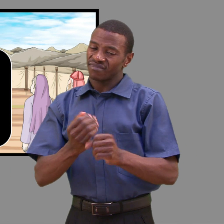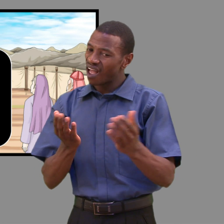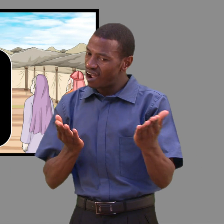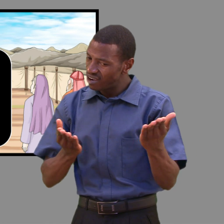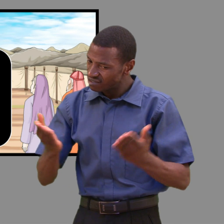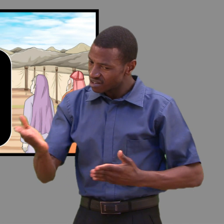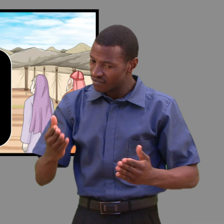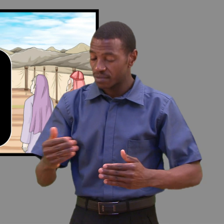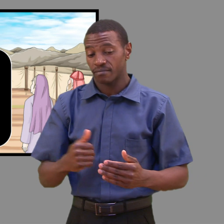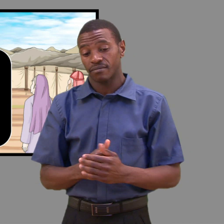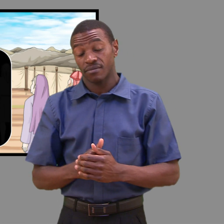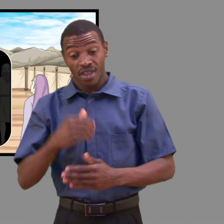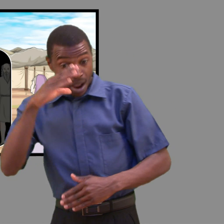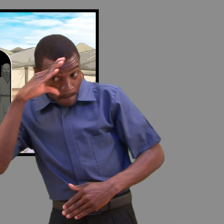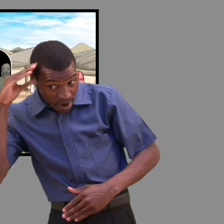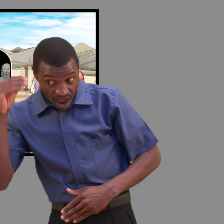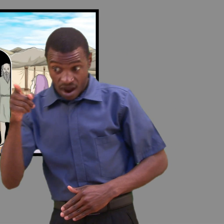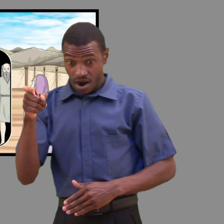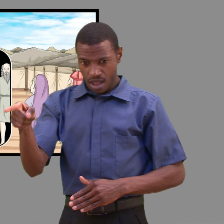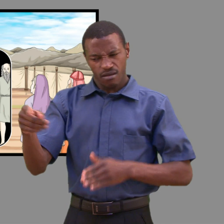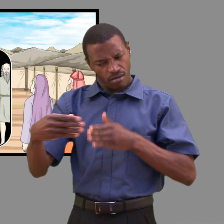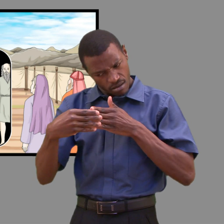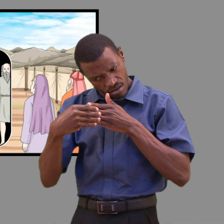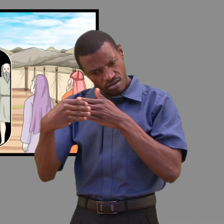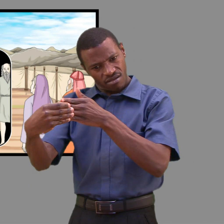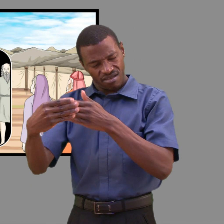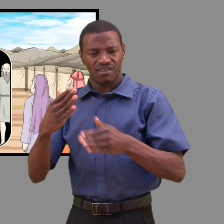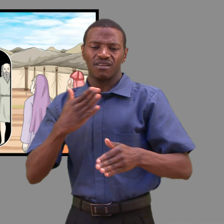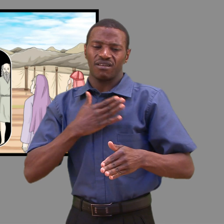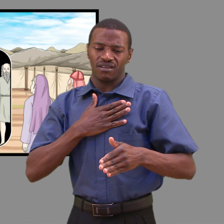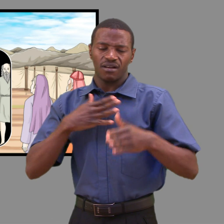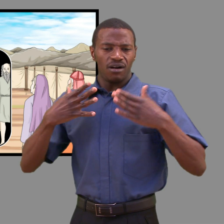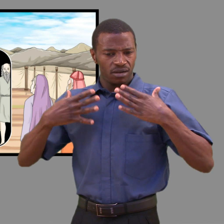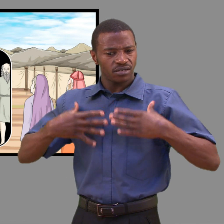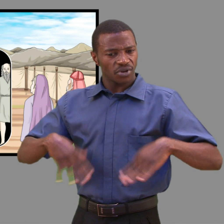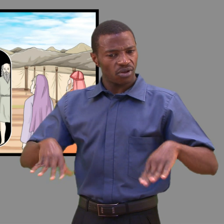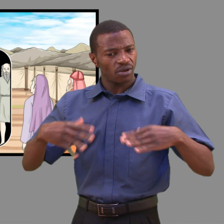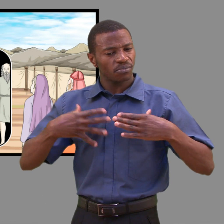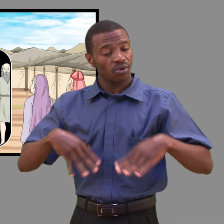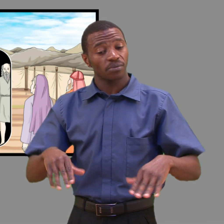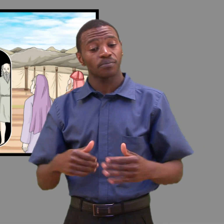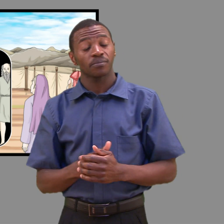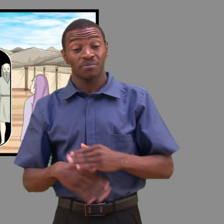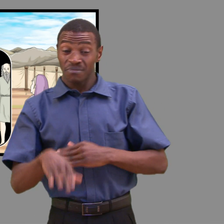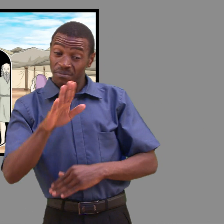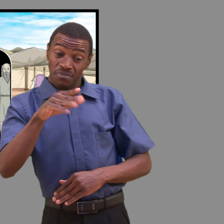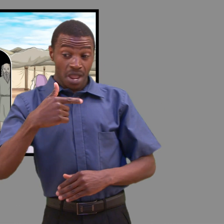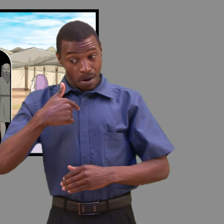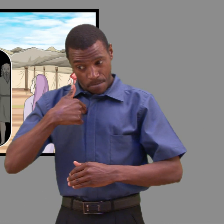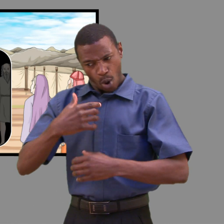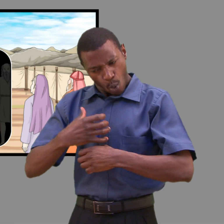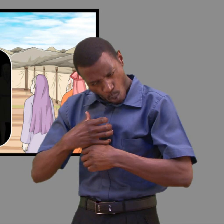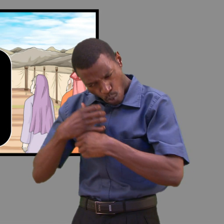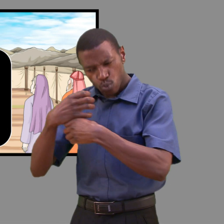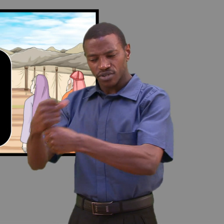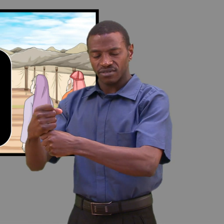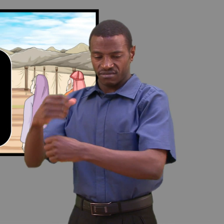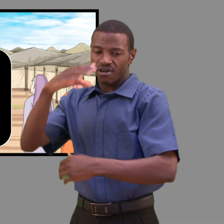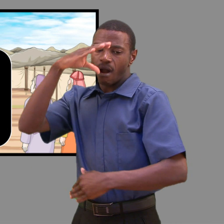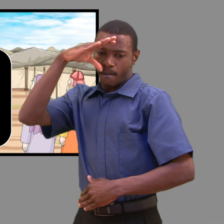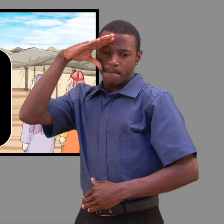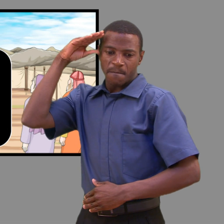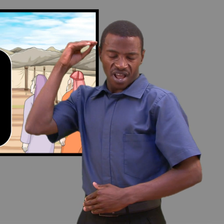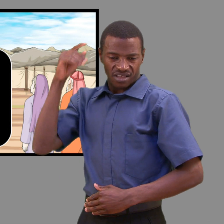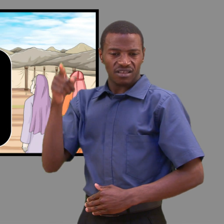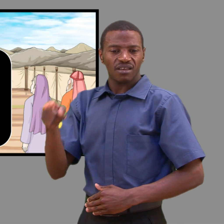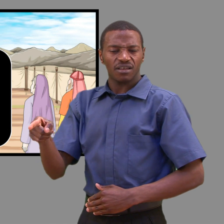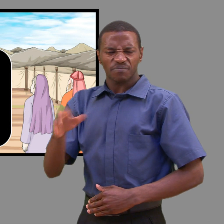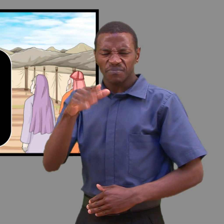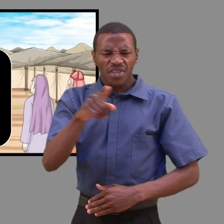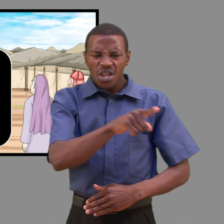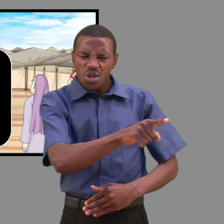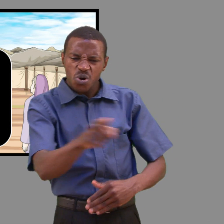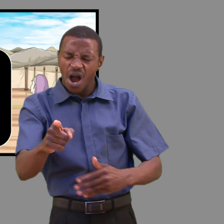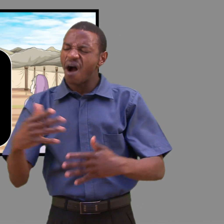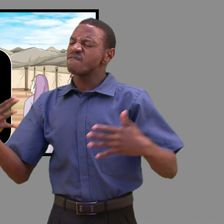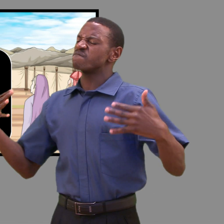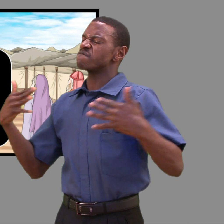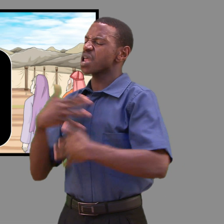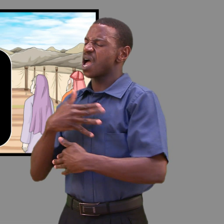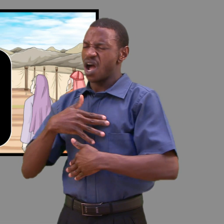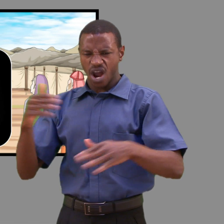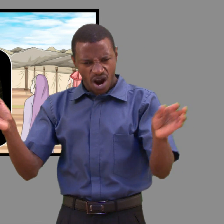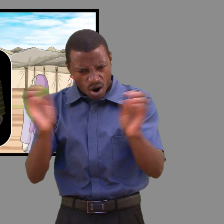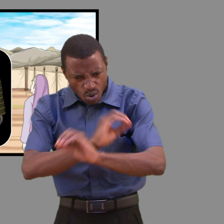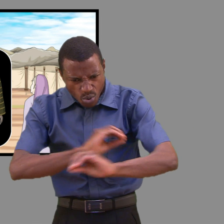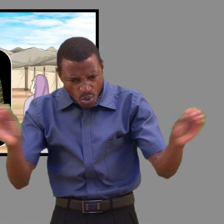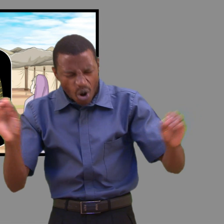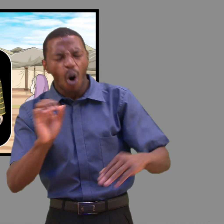he sees the form of the LORD.